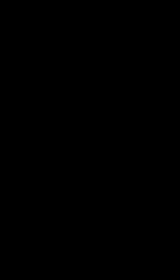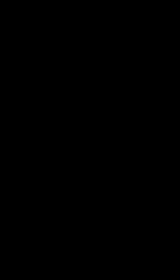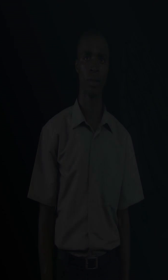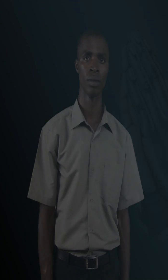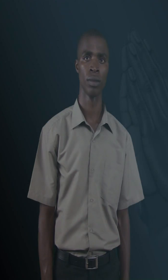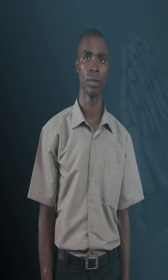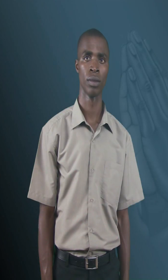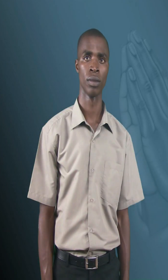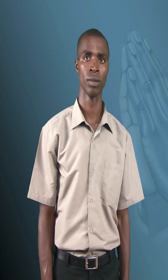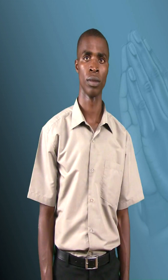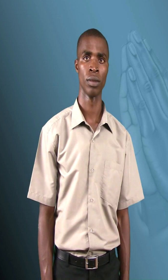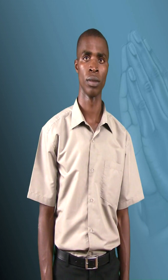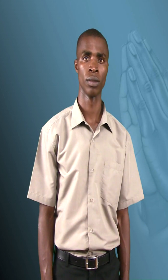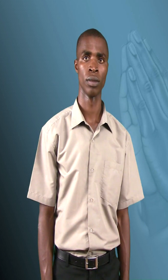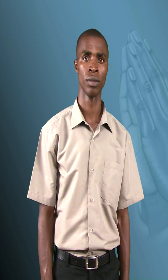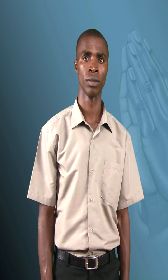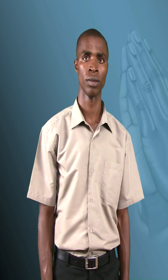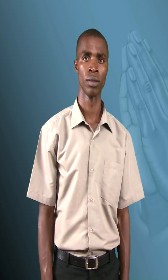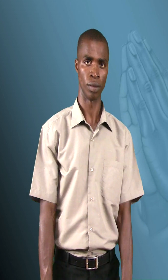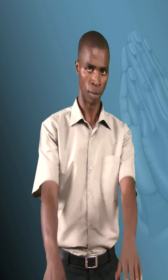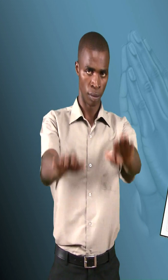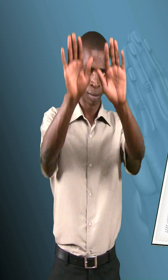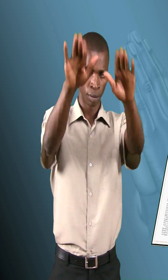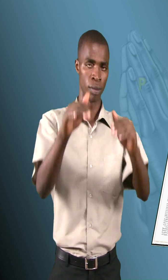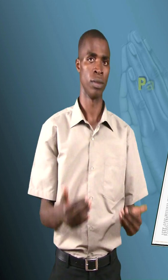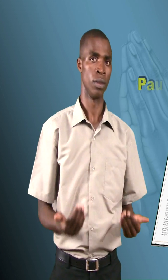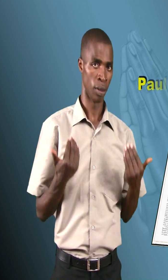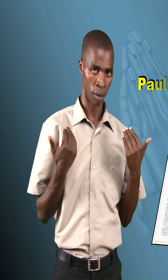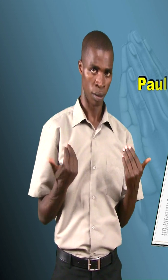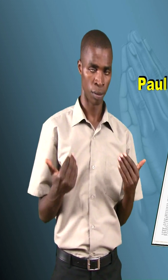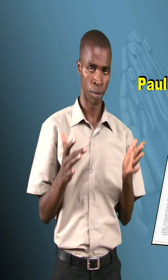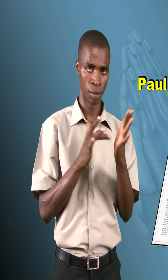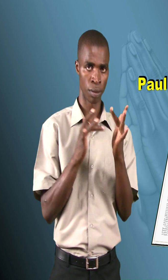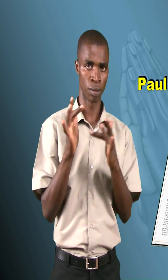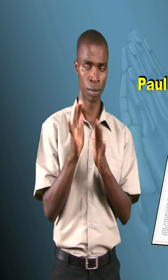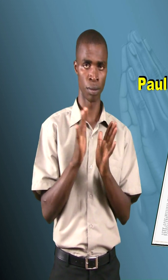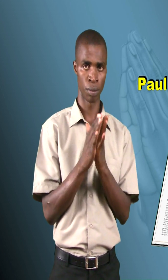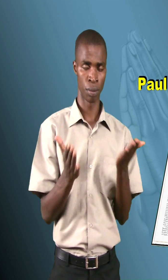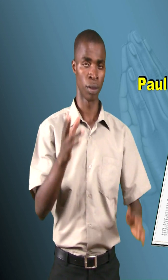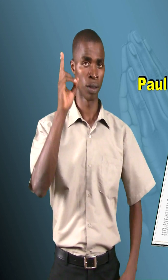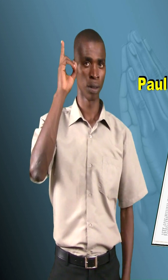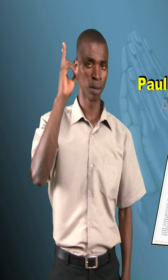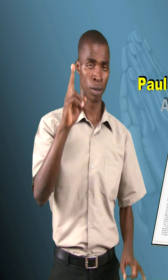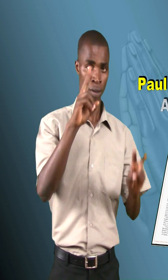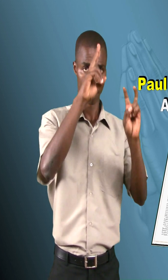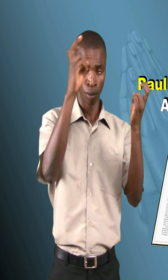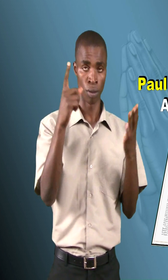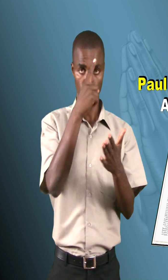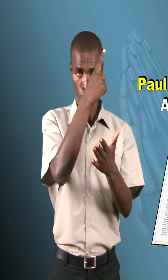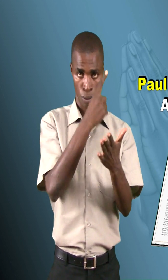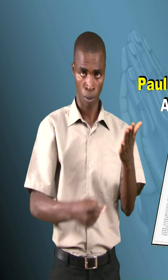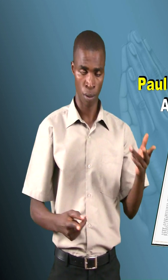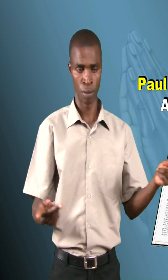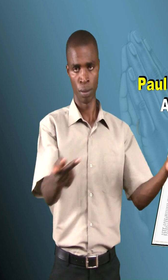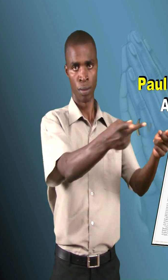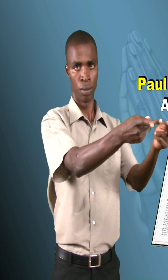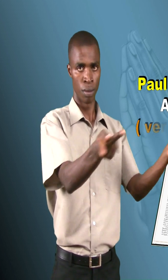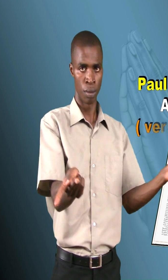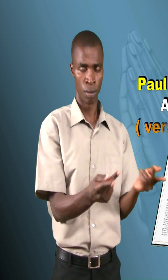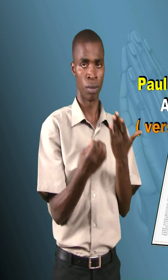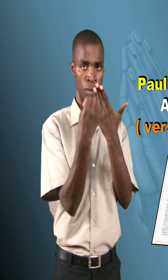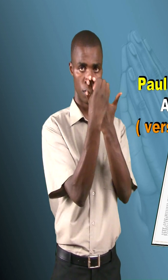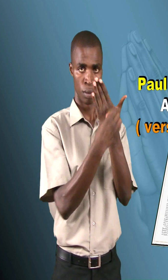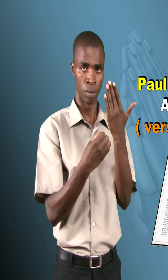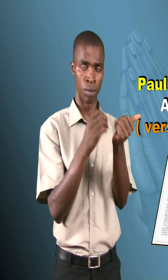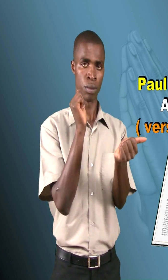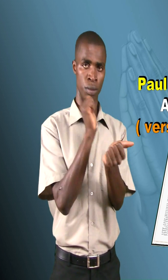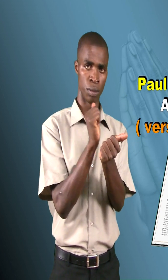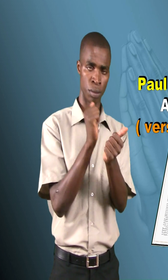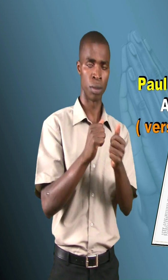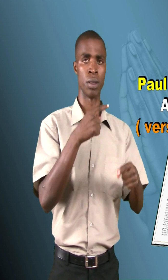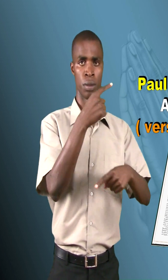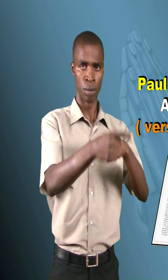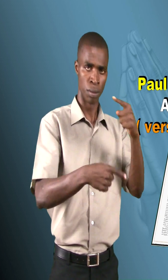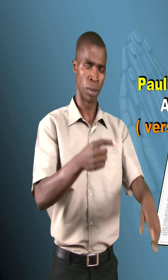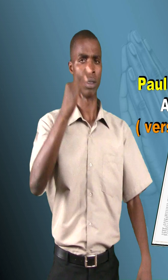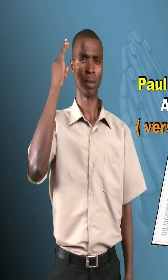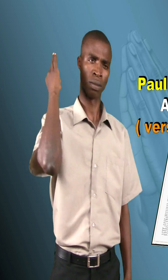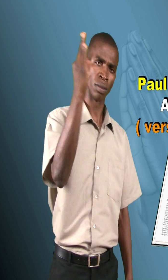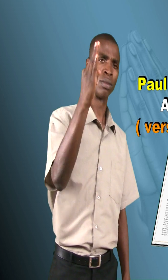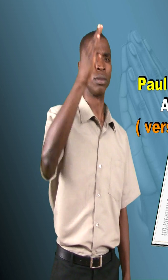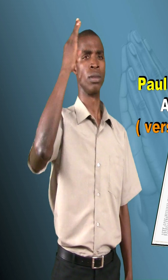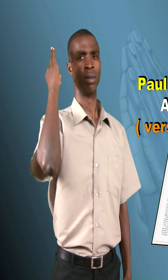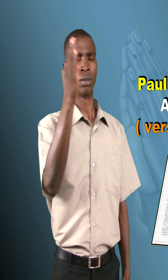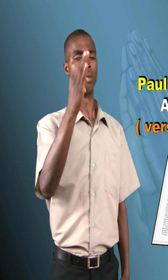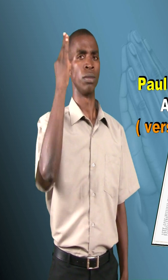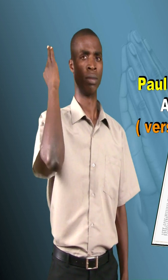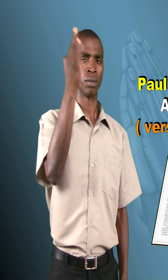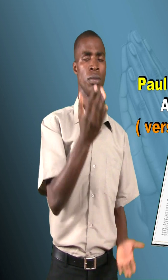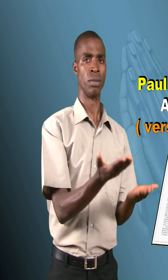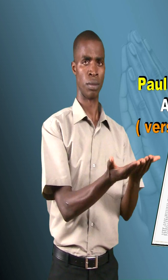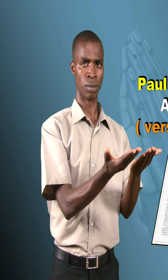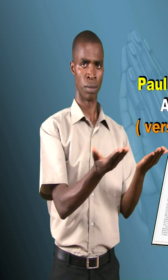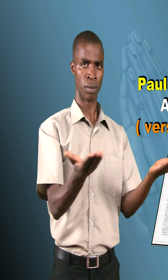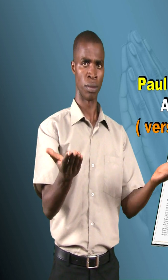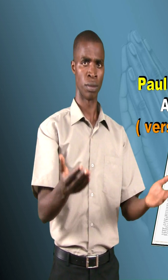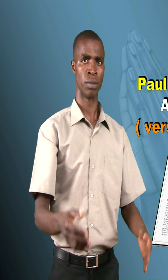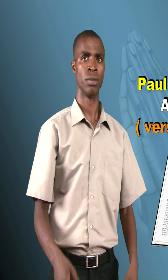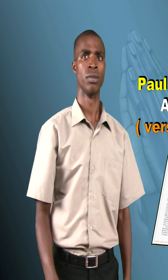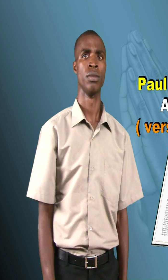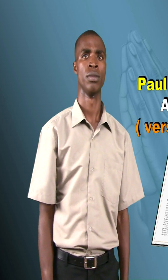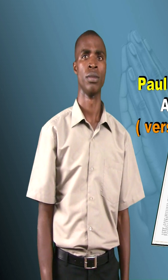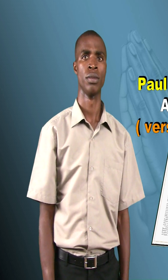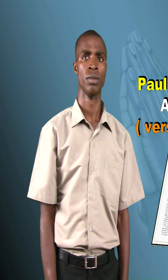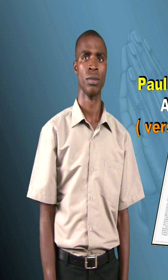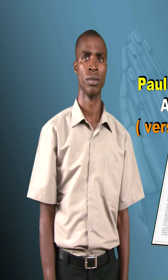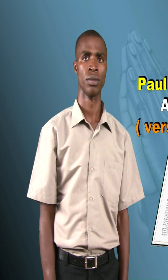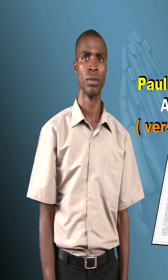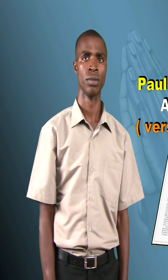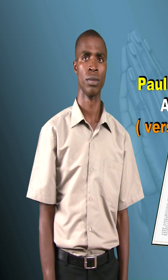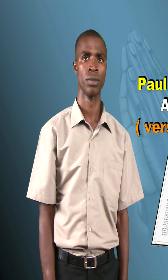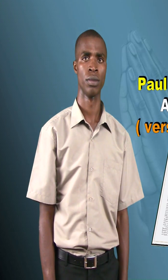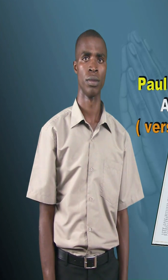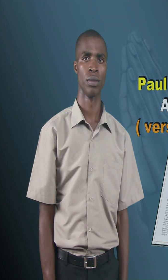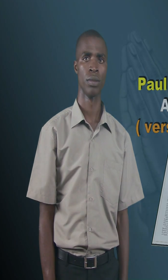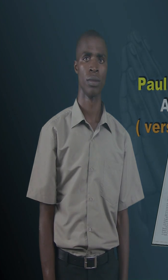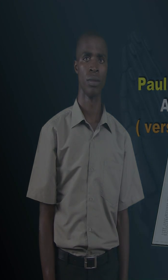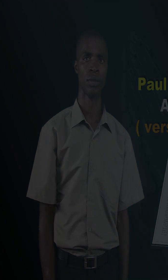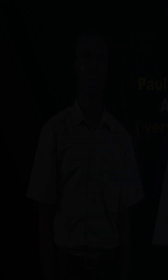Paul preaches in Ephesus